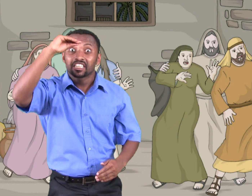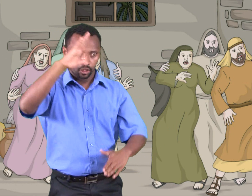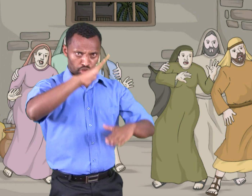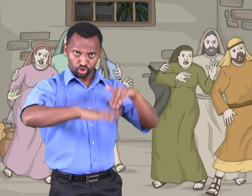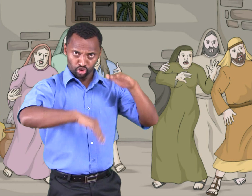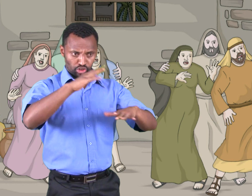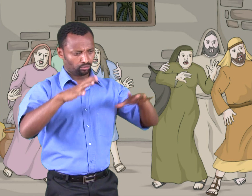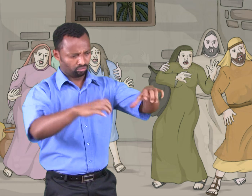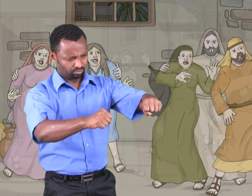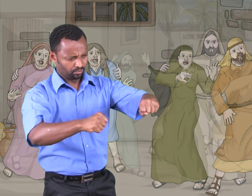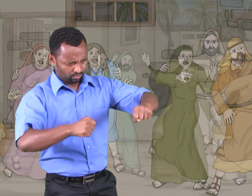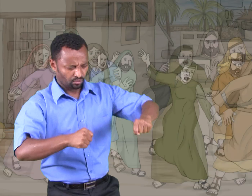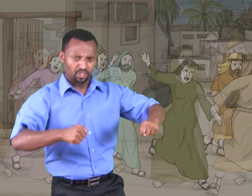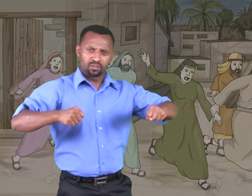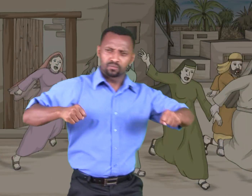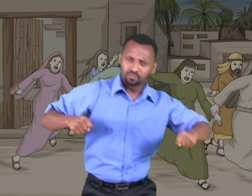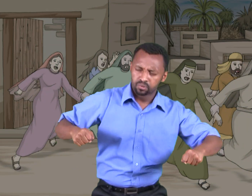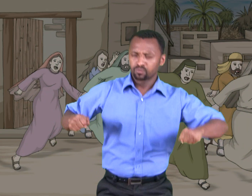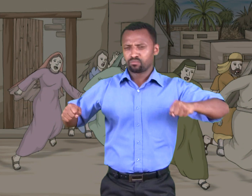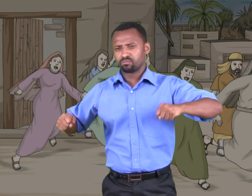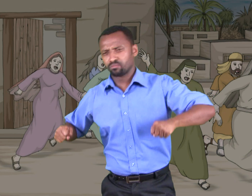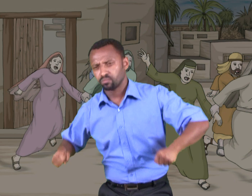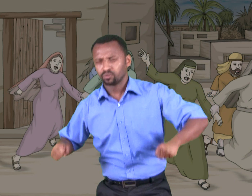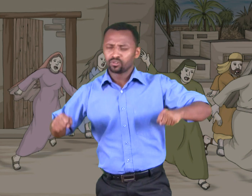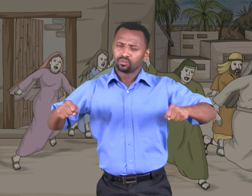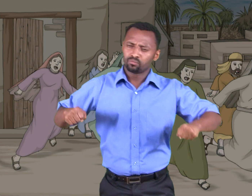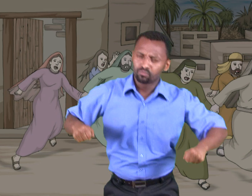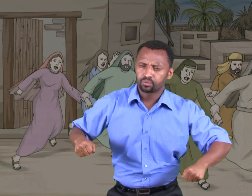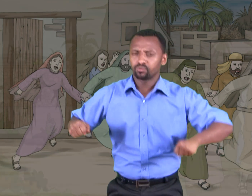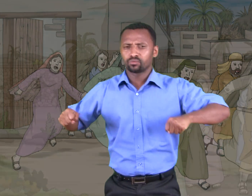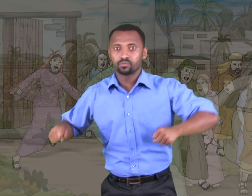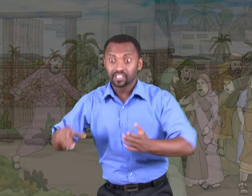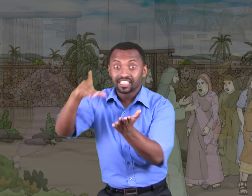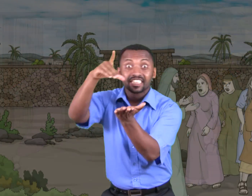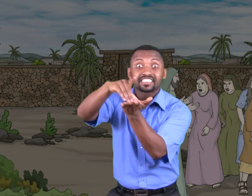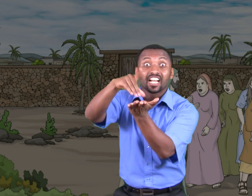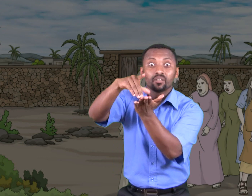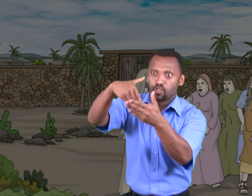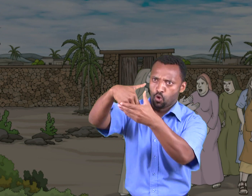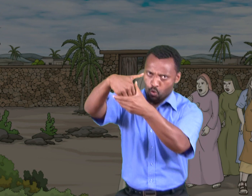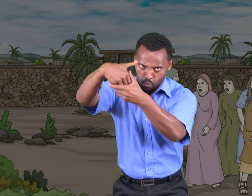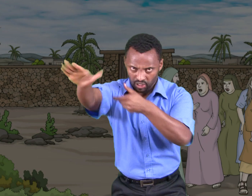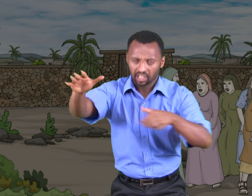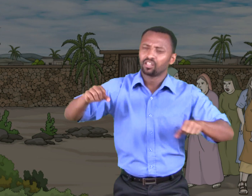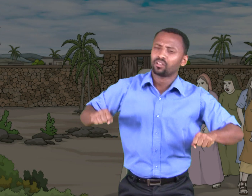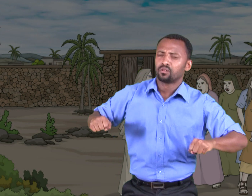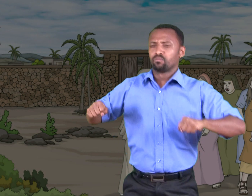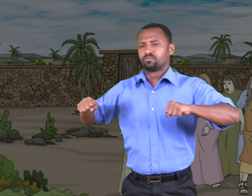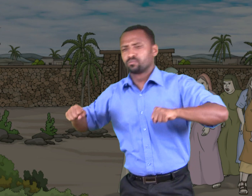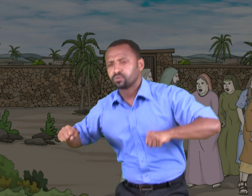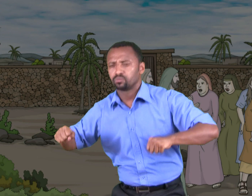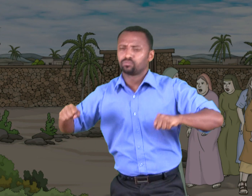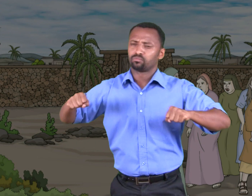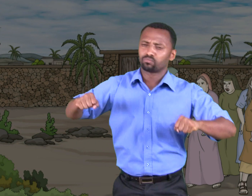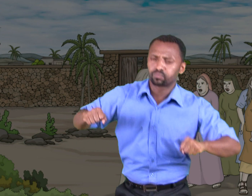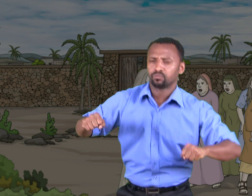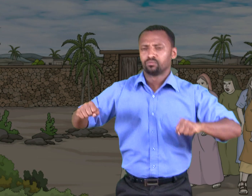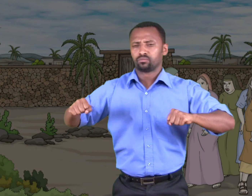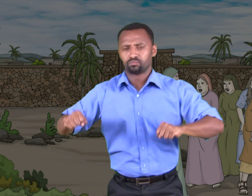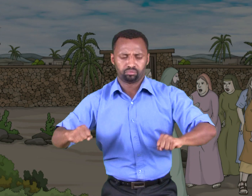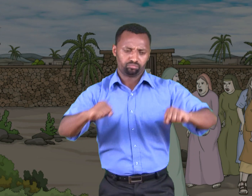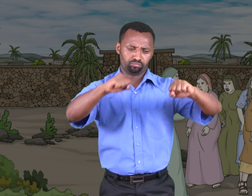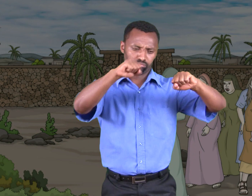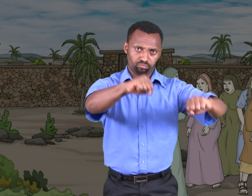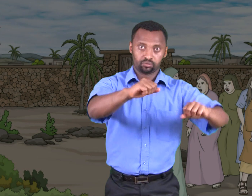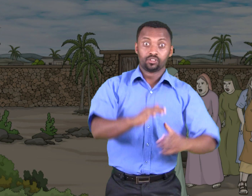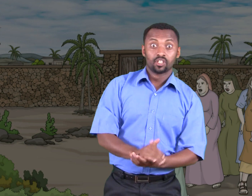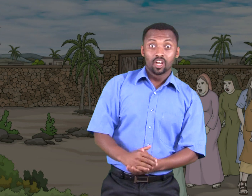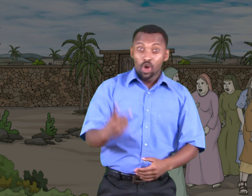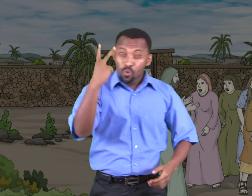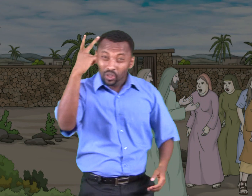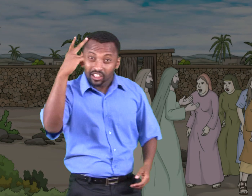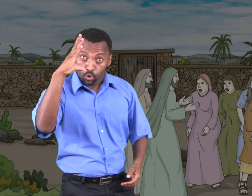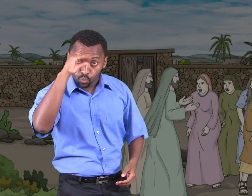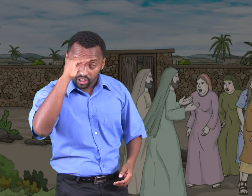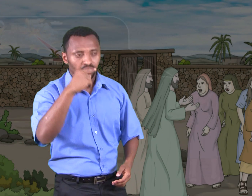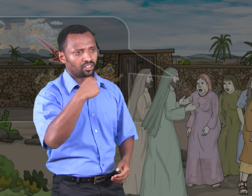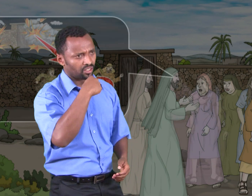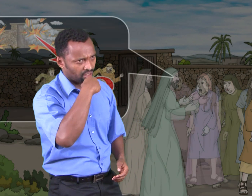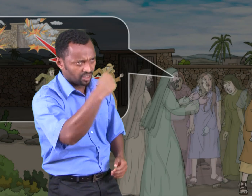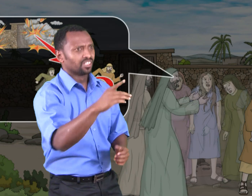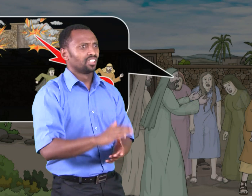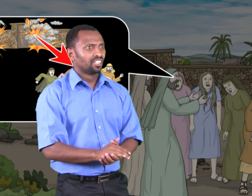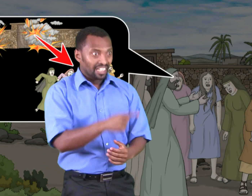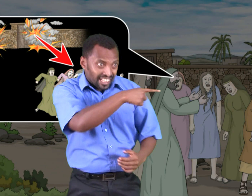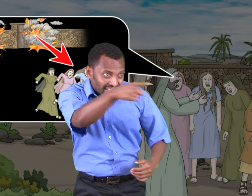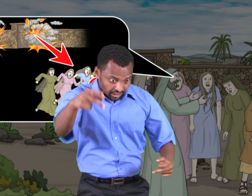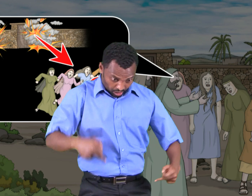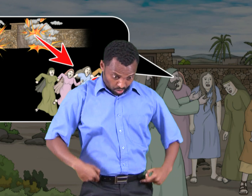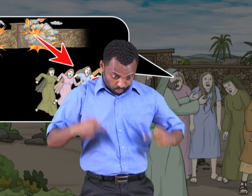And they led them safely out of the city, because of the LORD’s compassion for them.